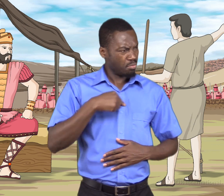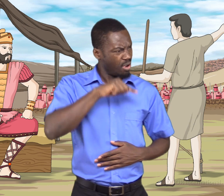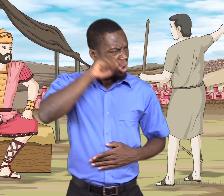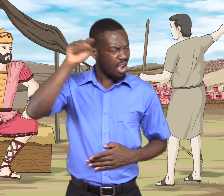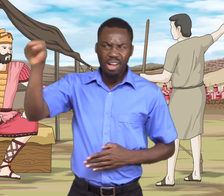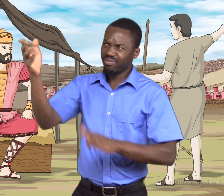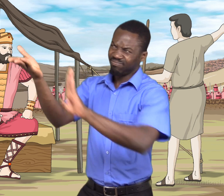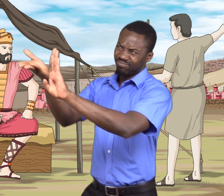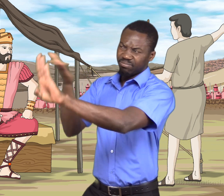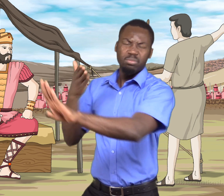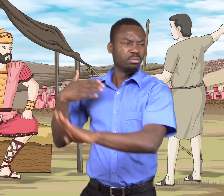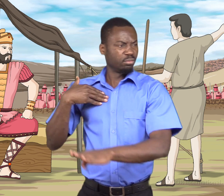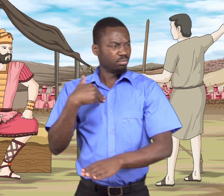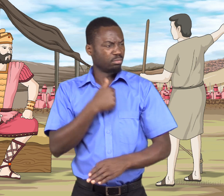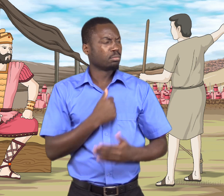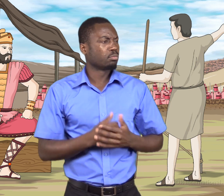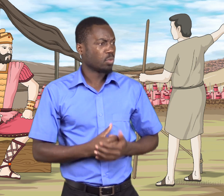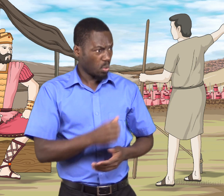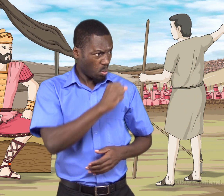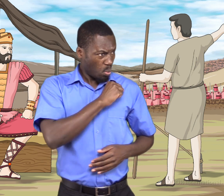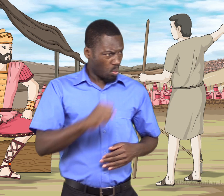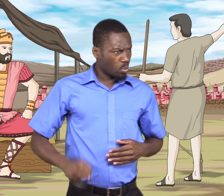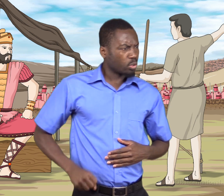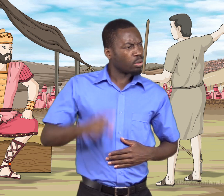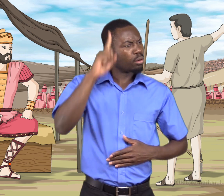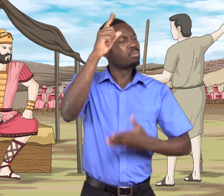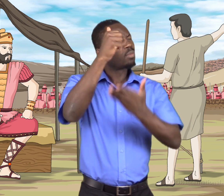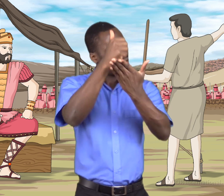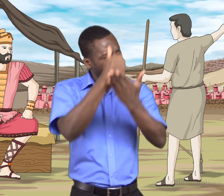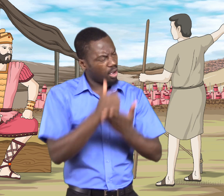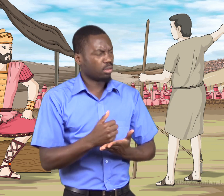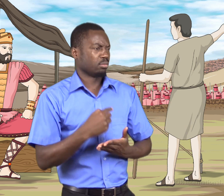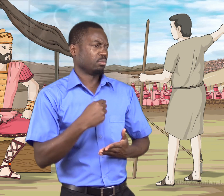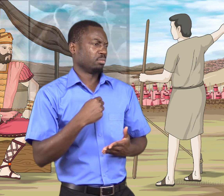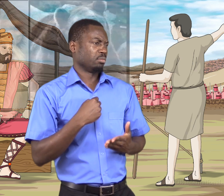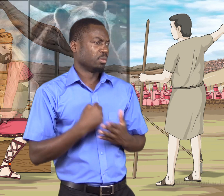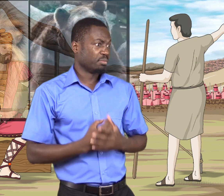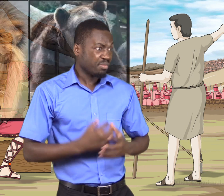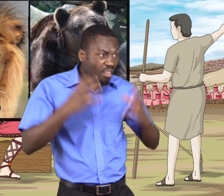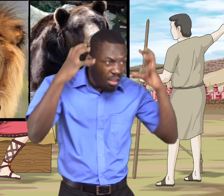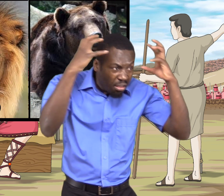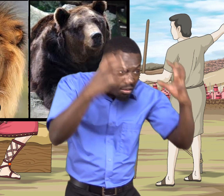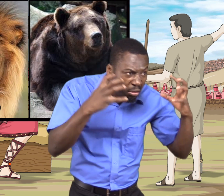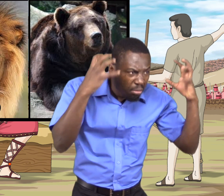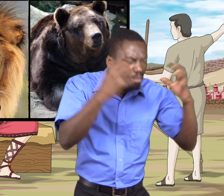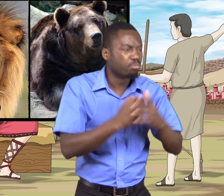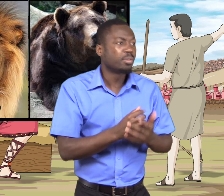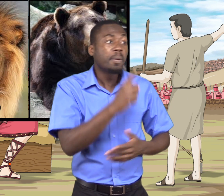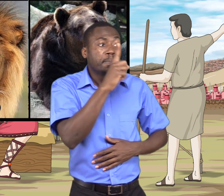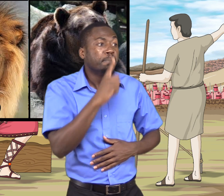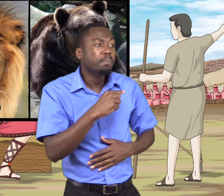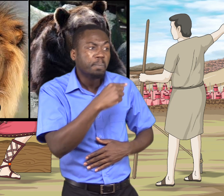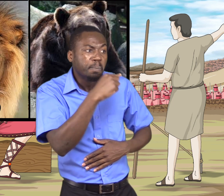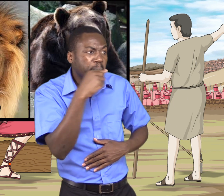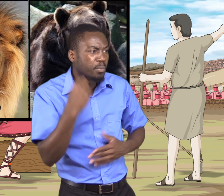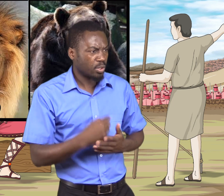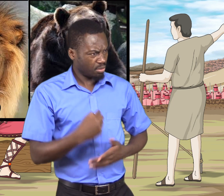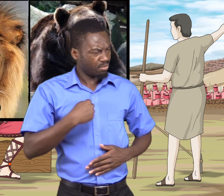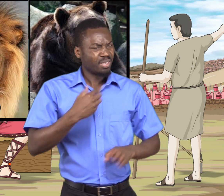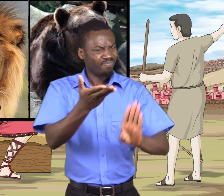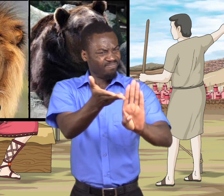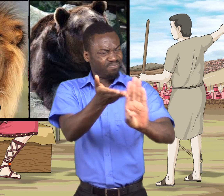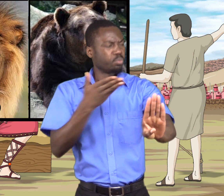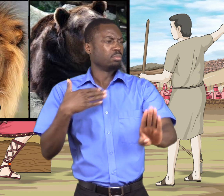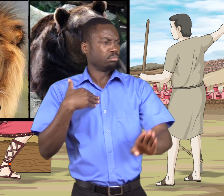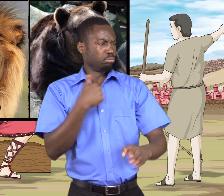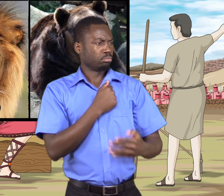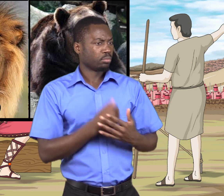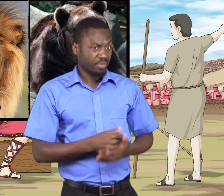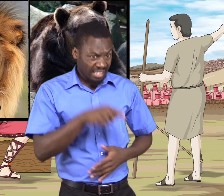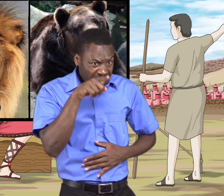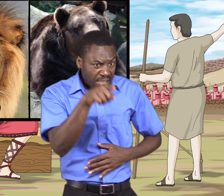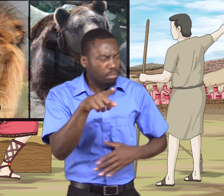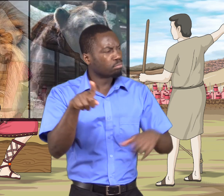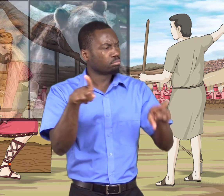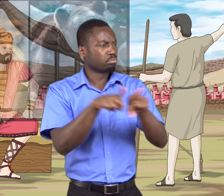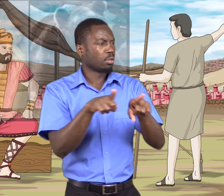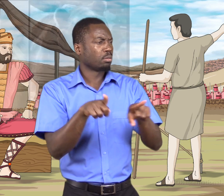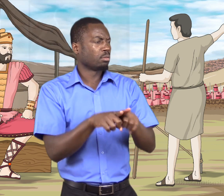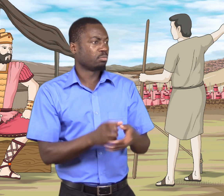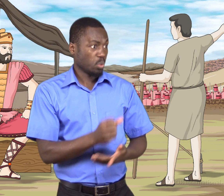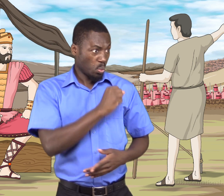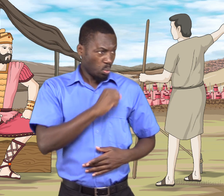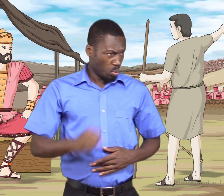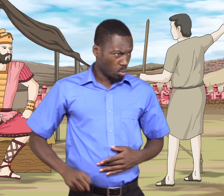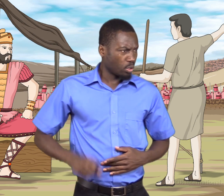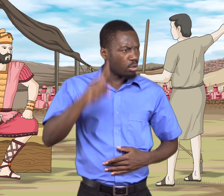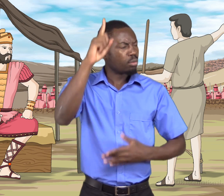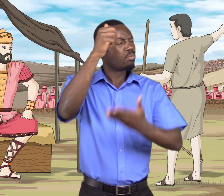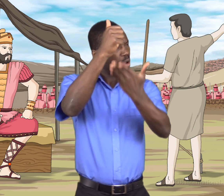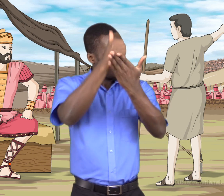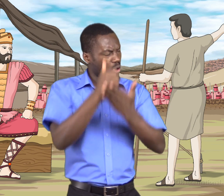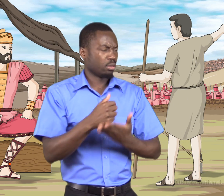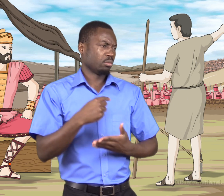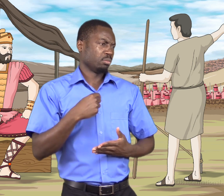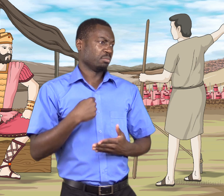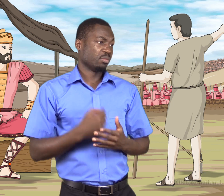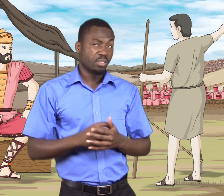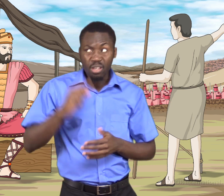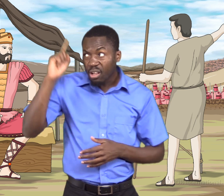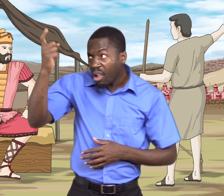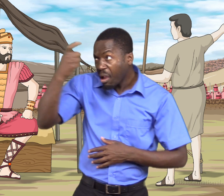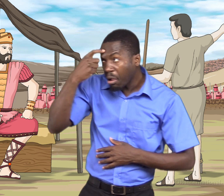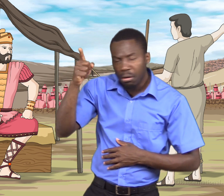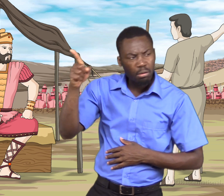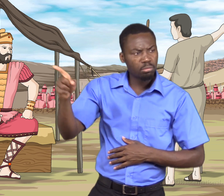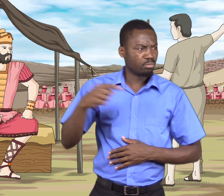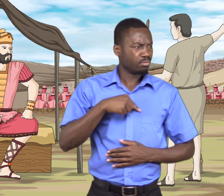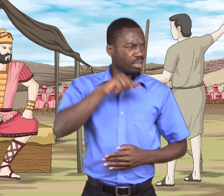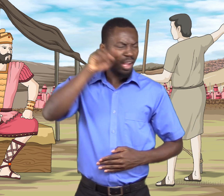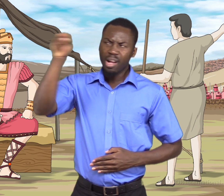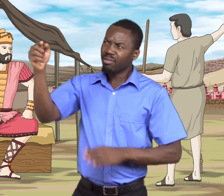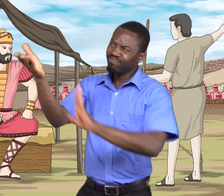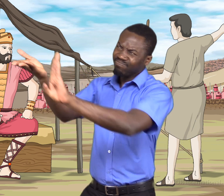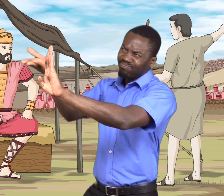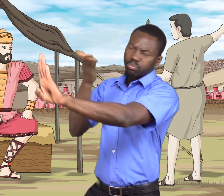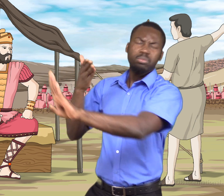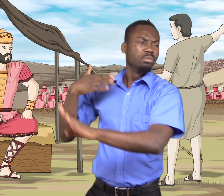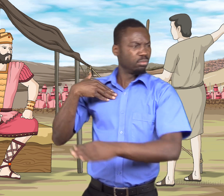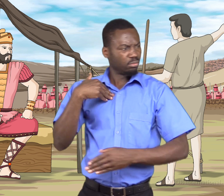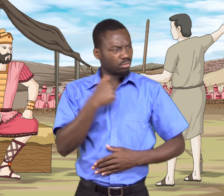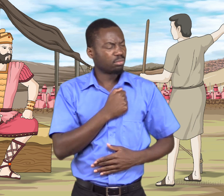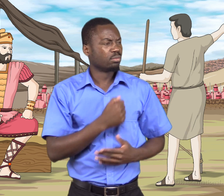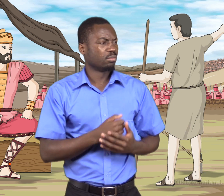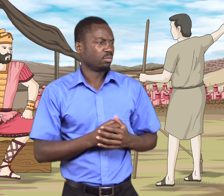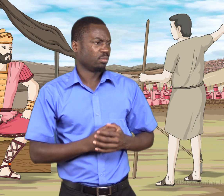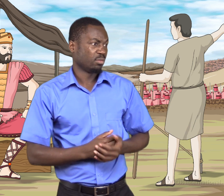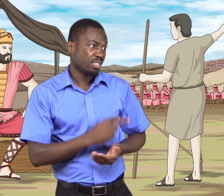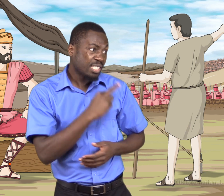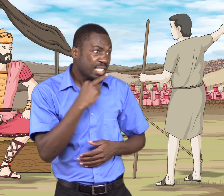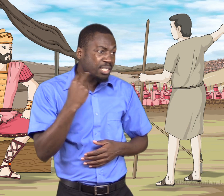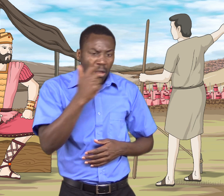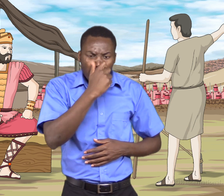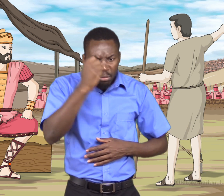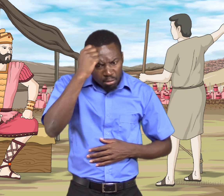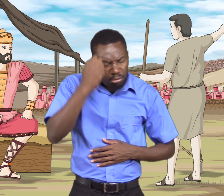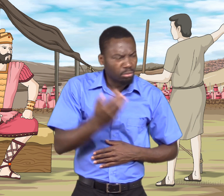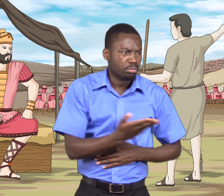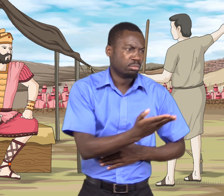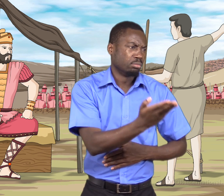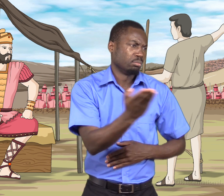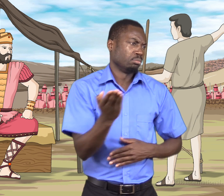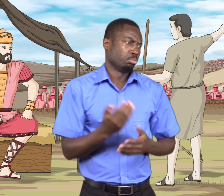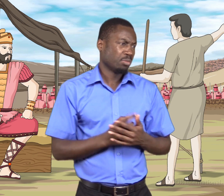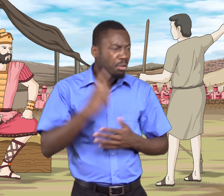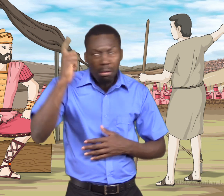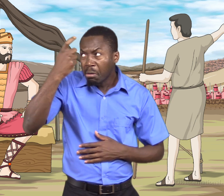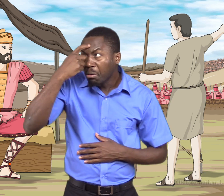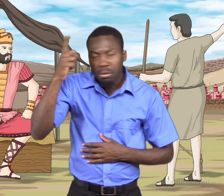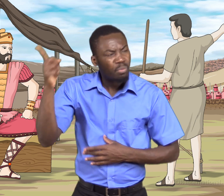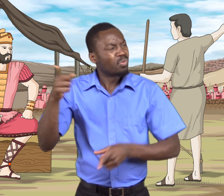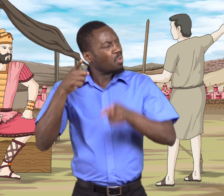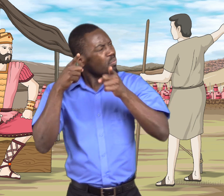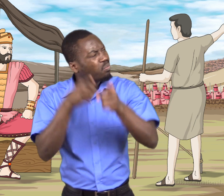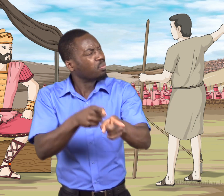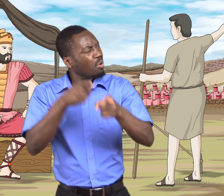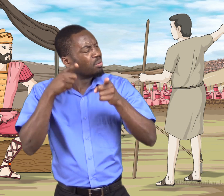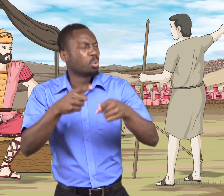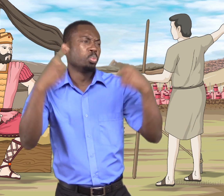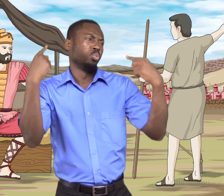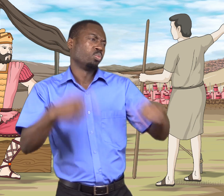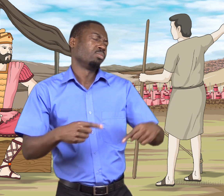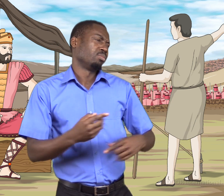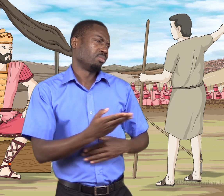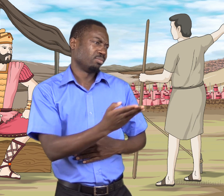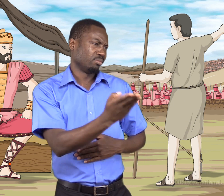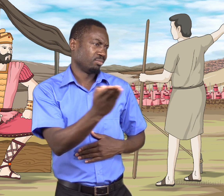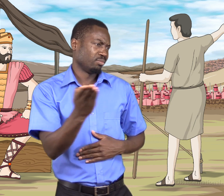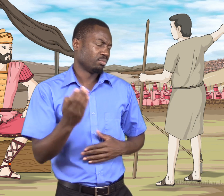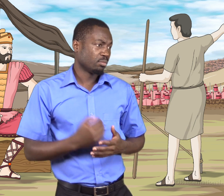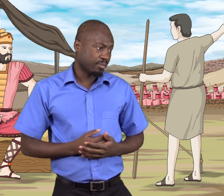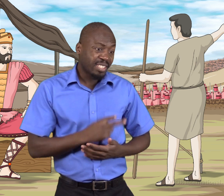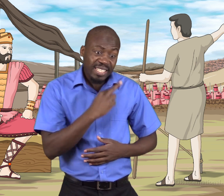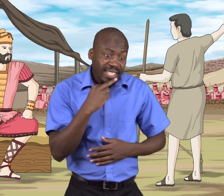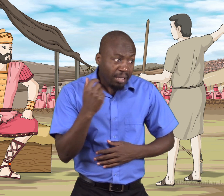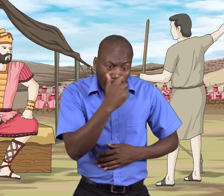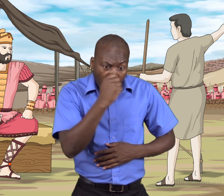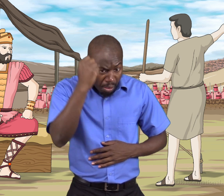this uncircumcised Philistine will be like one of them, for he has defied the armies of the living God.”